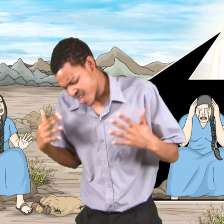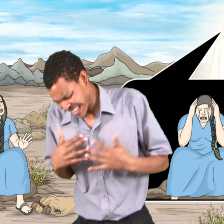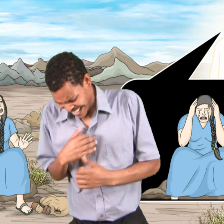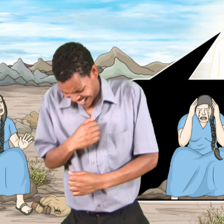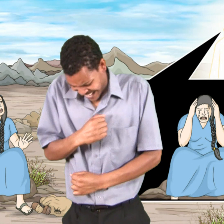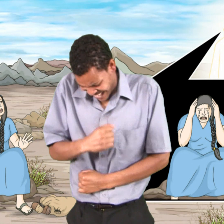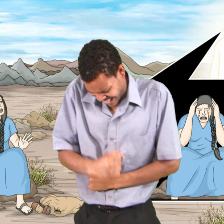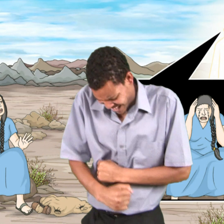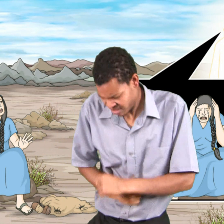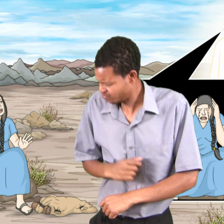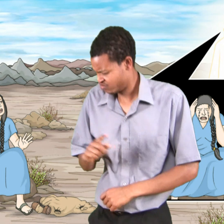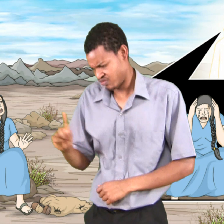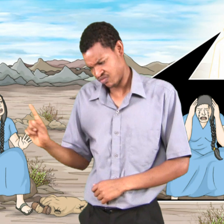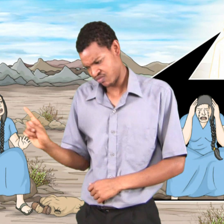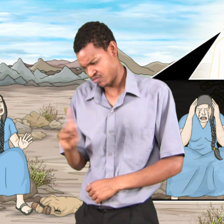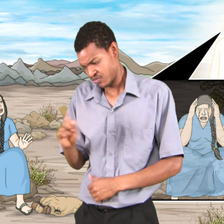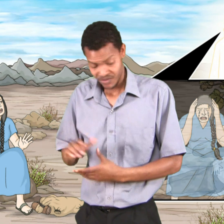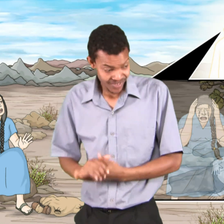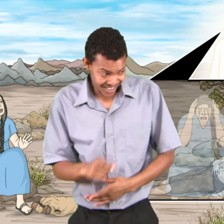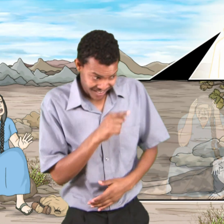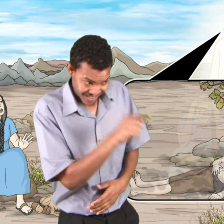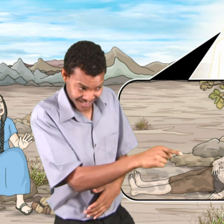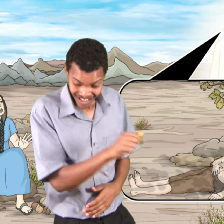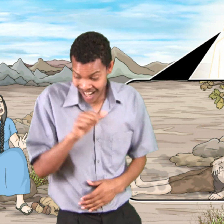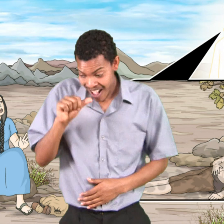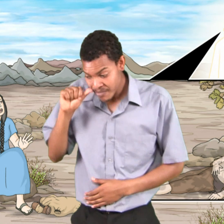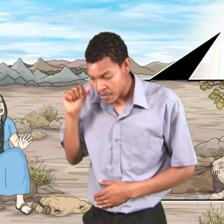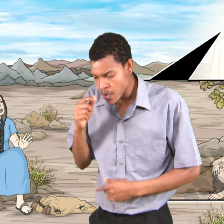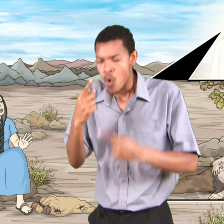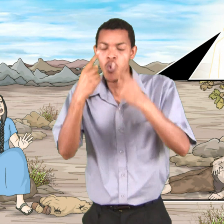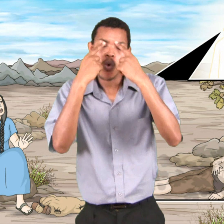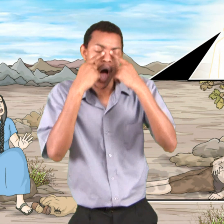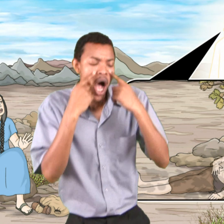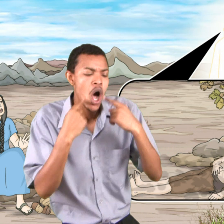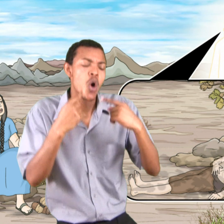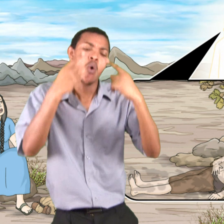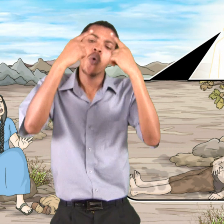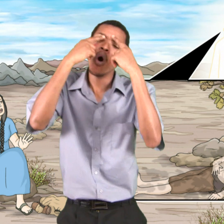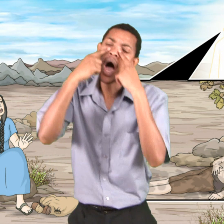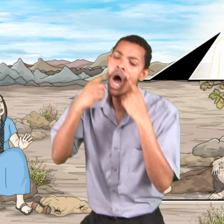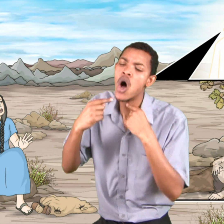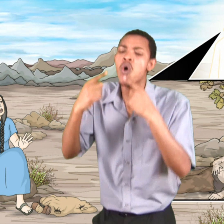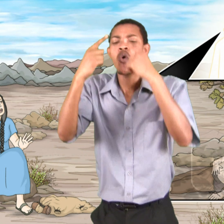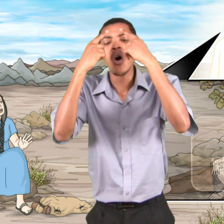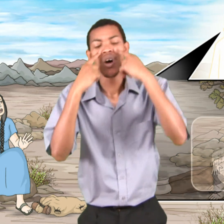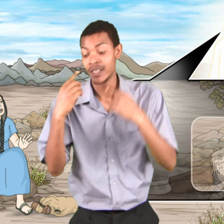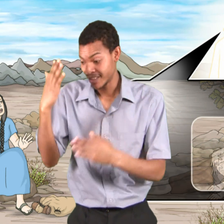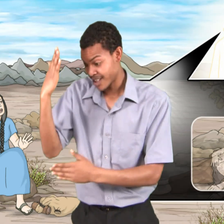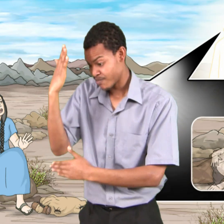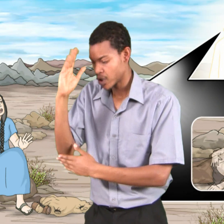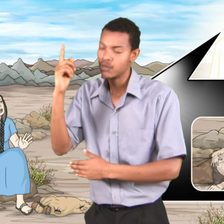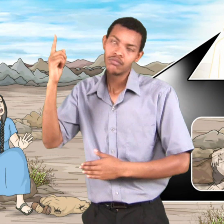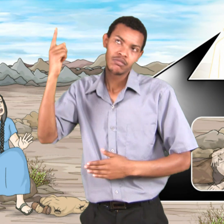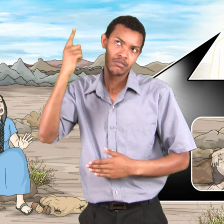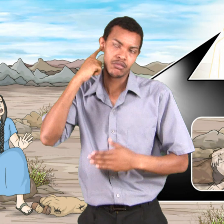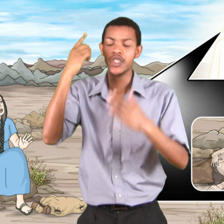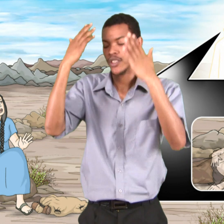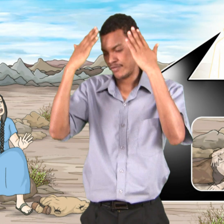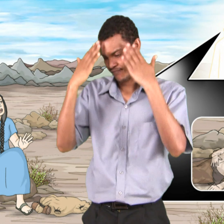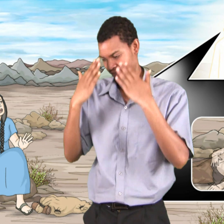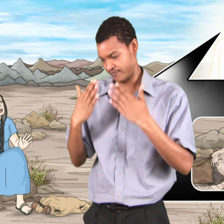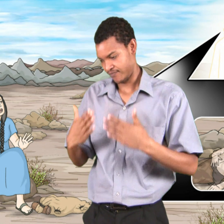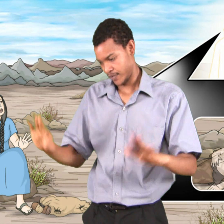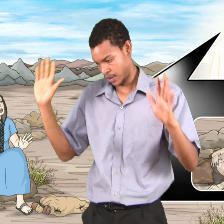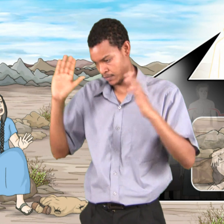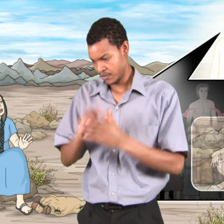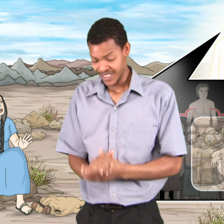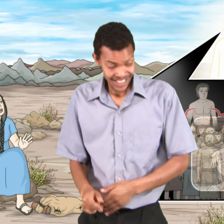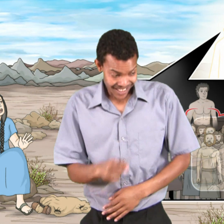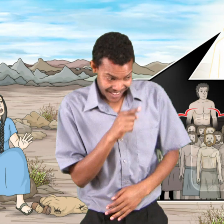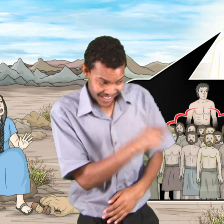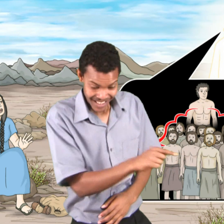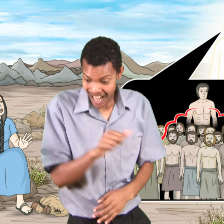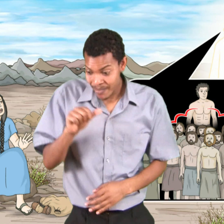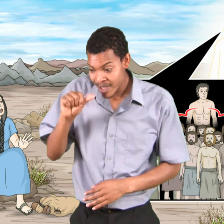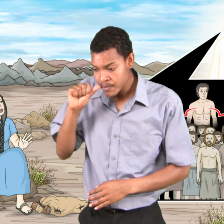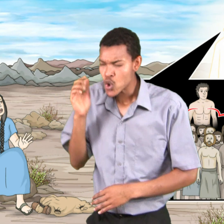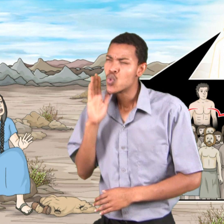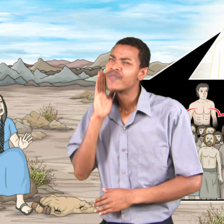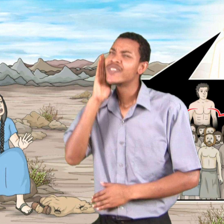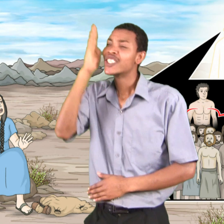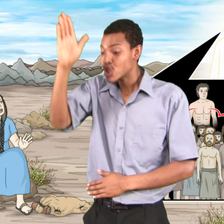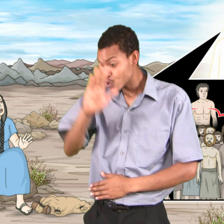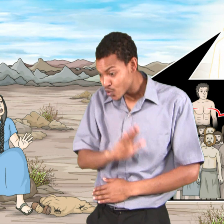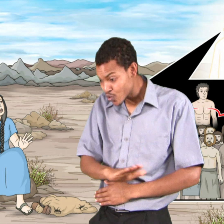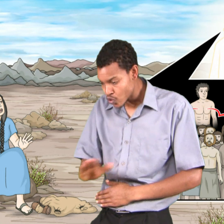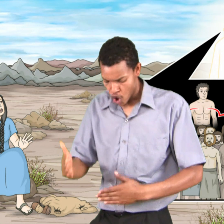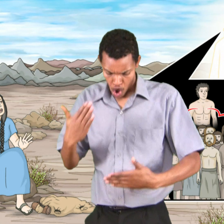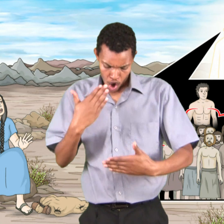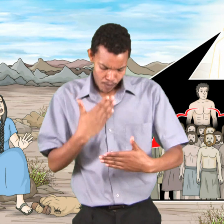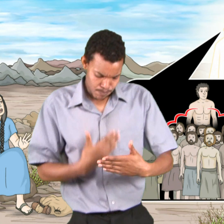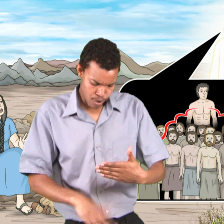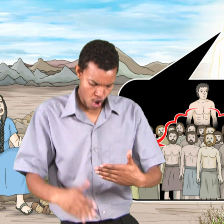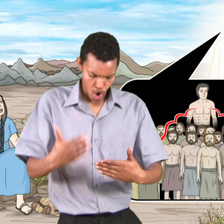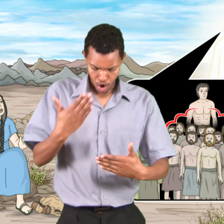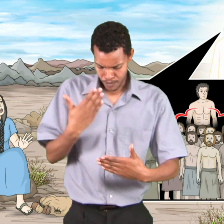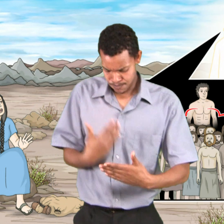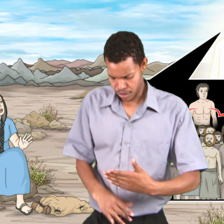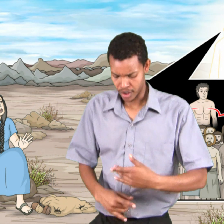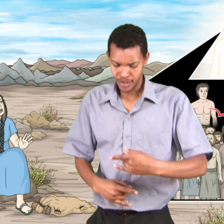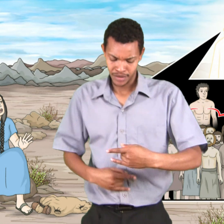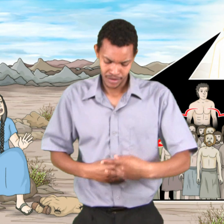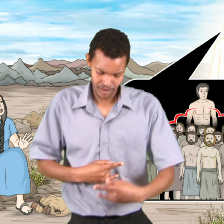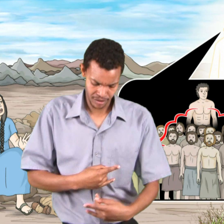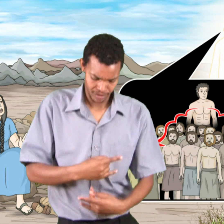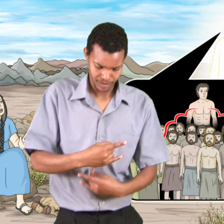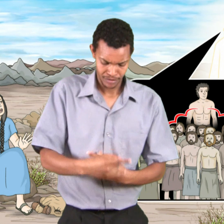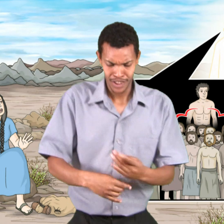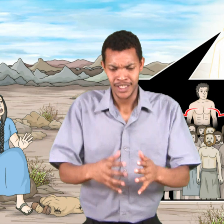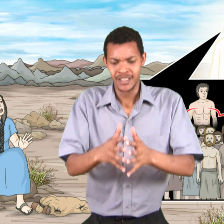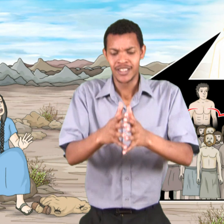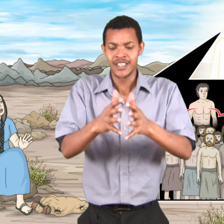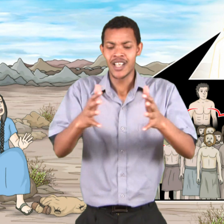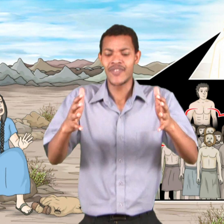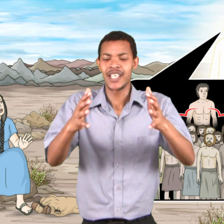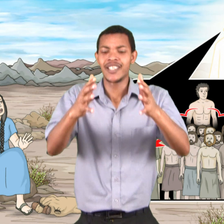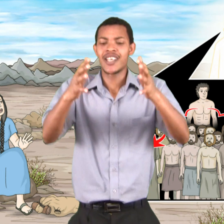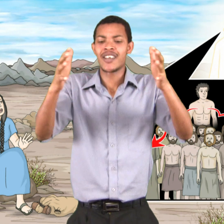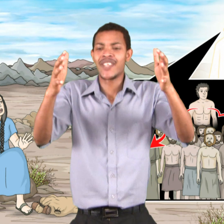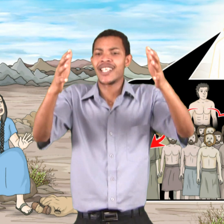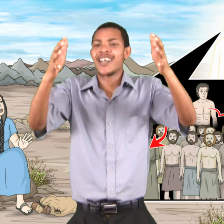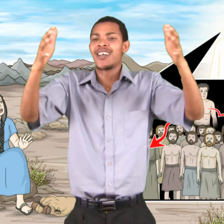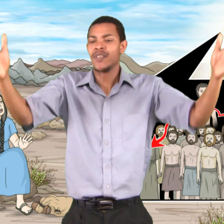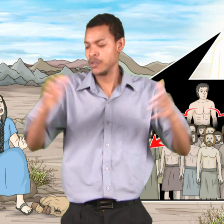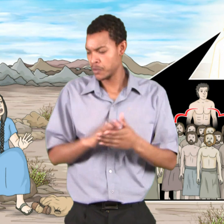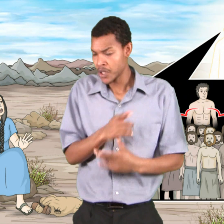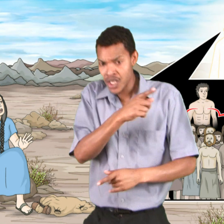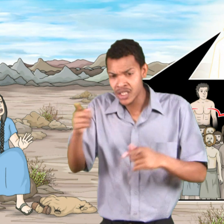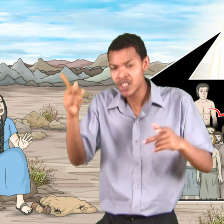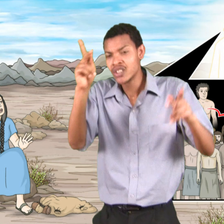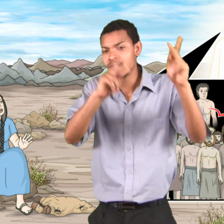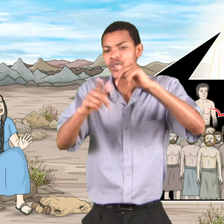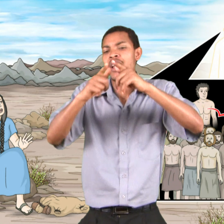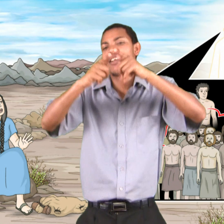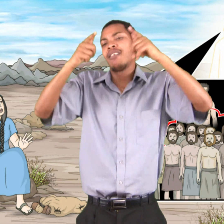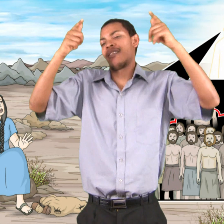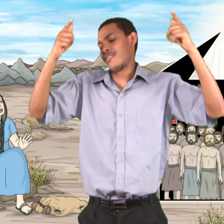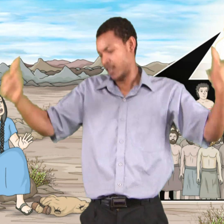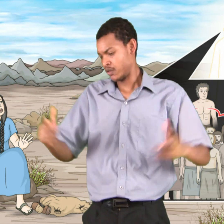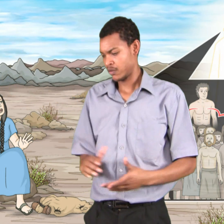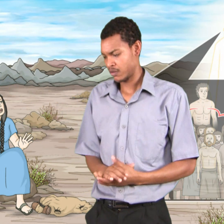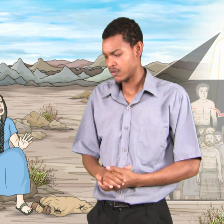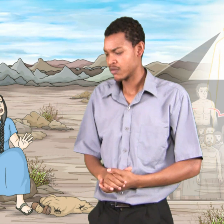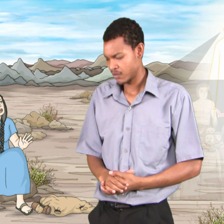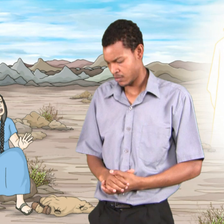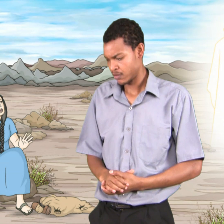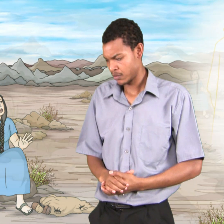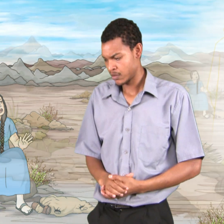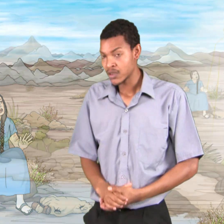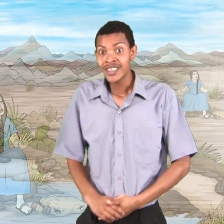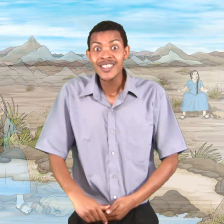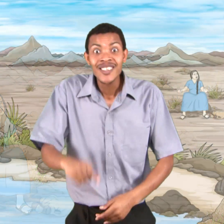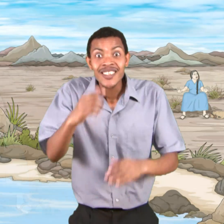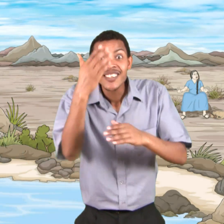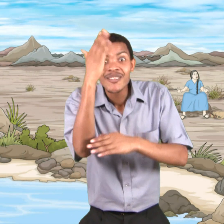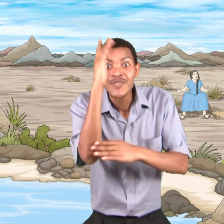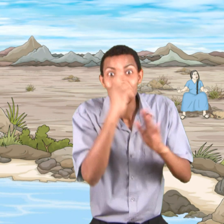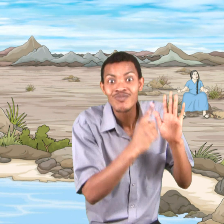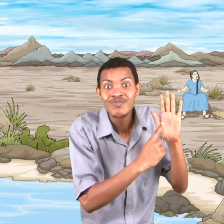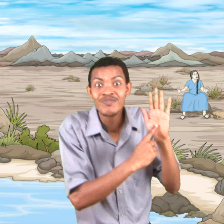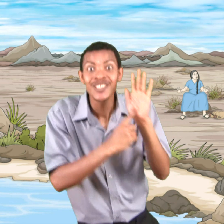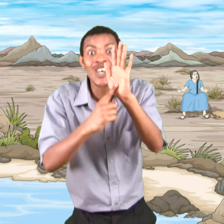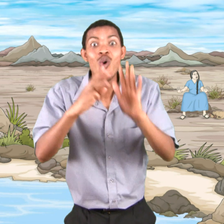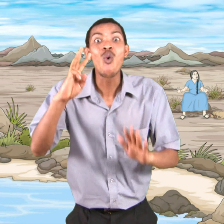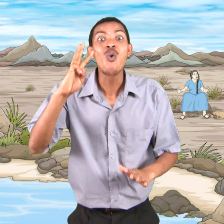Do not be afraid, for God has heard the voice of the boy where he lies. Get up, lift up the boy, and take him by the hand, for I will make him into a great nation.”